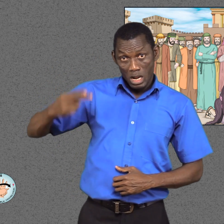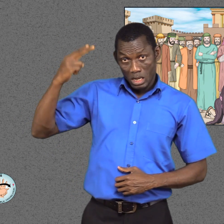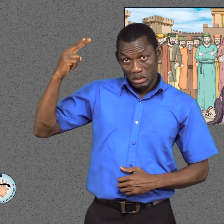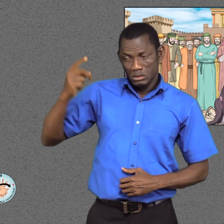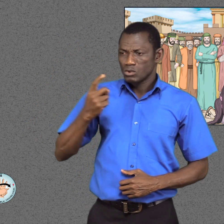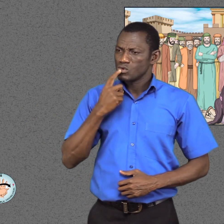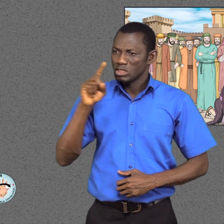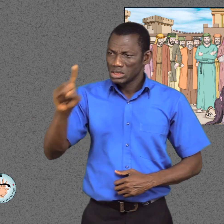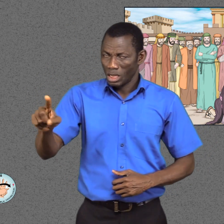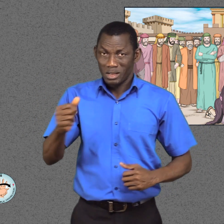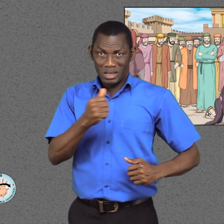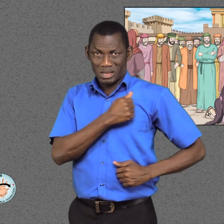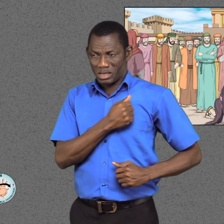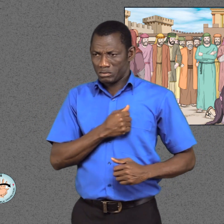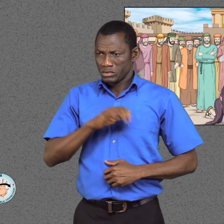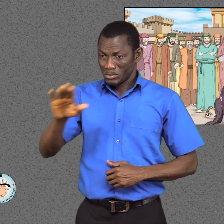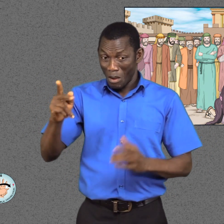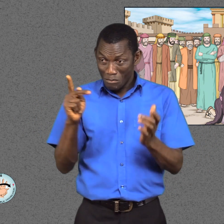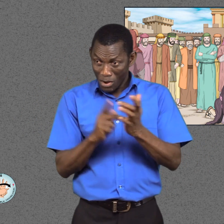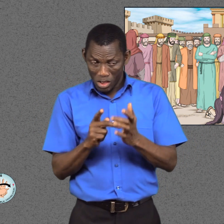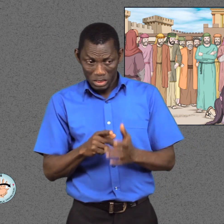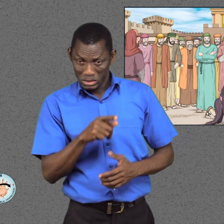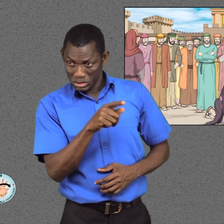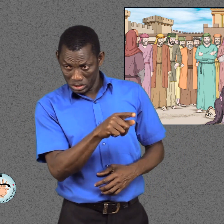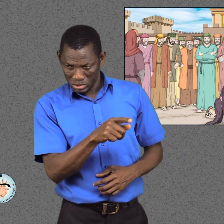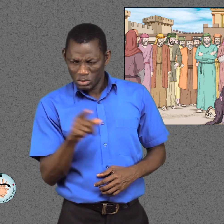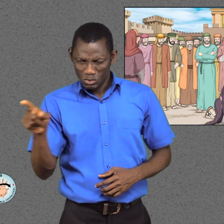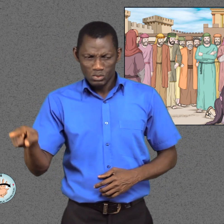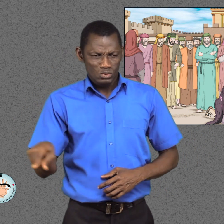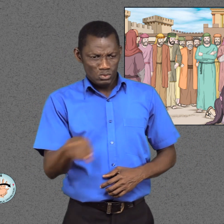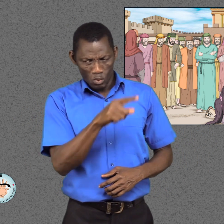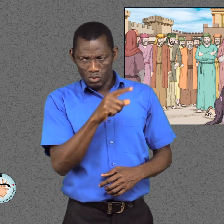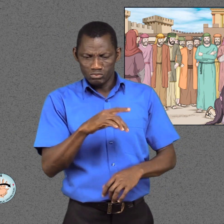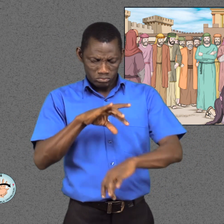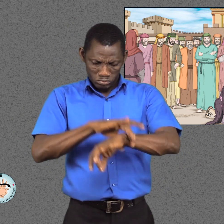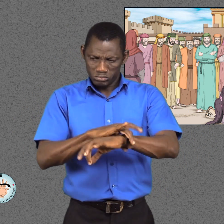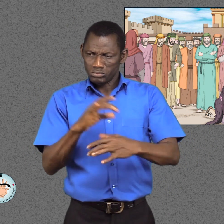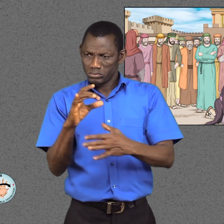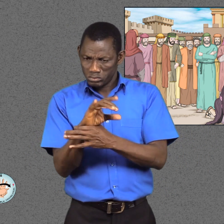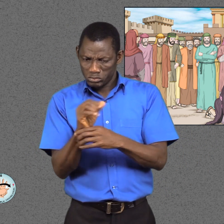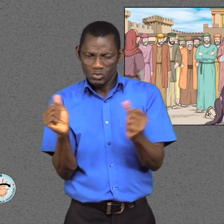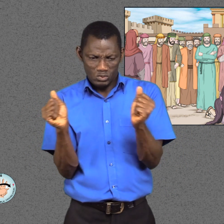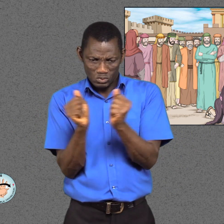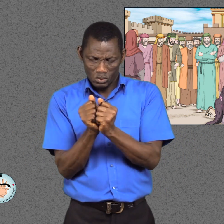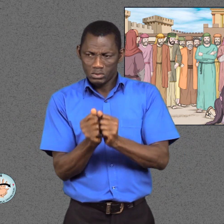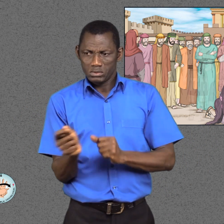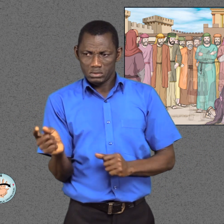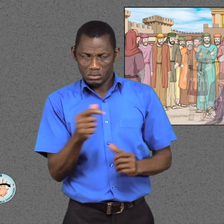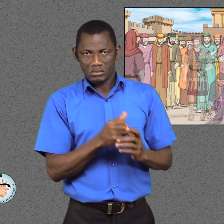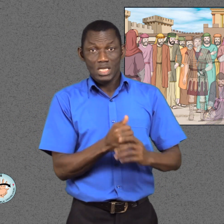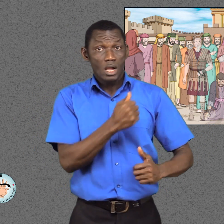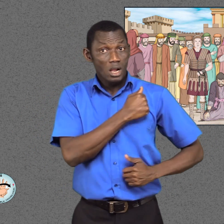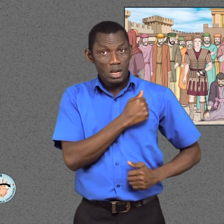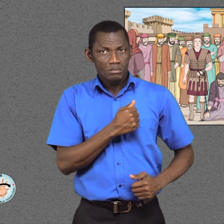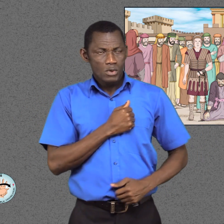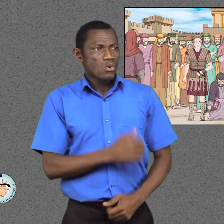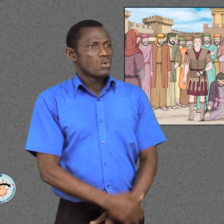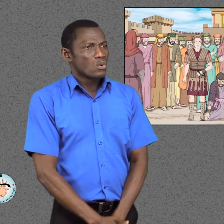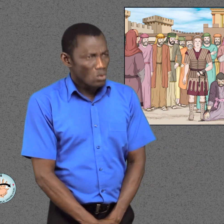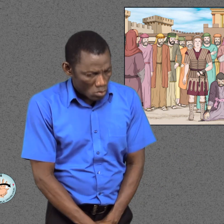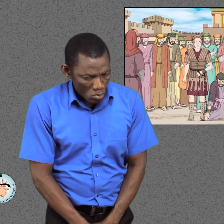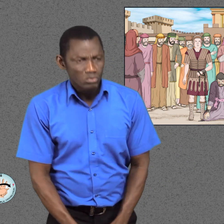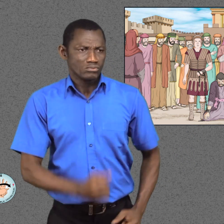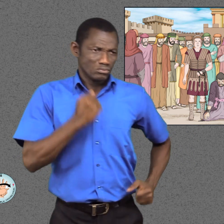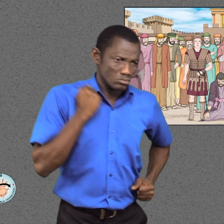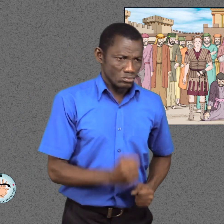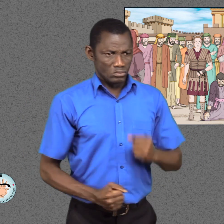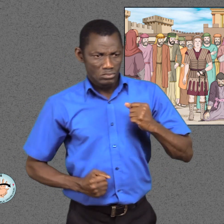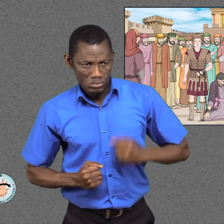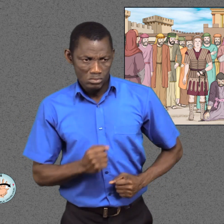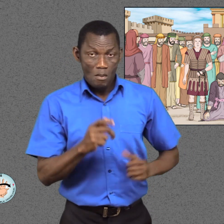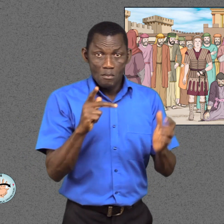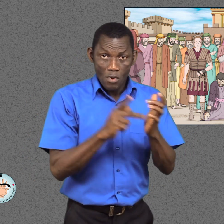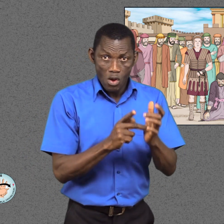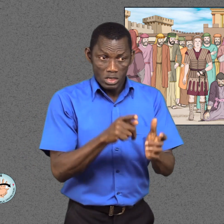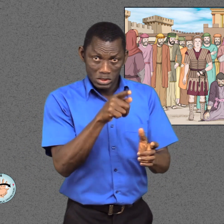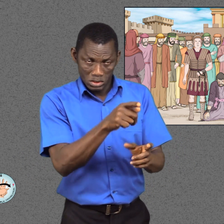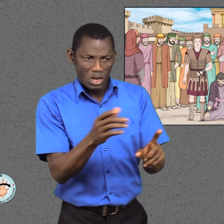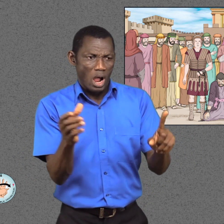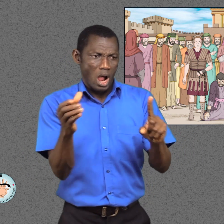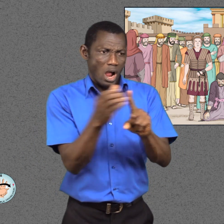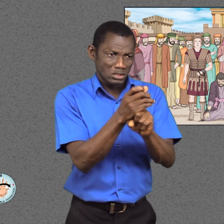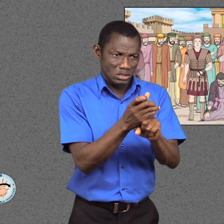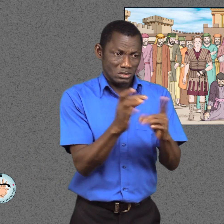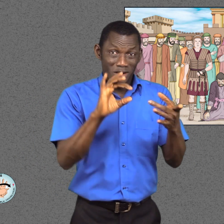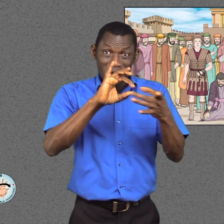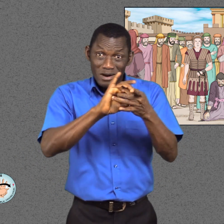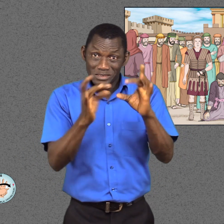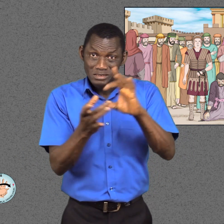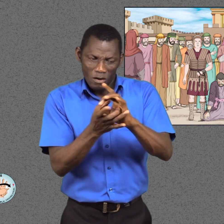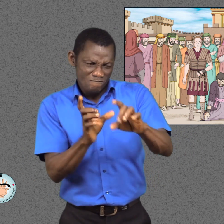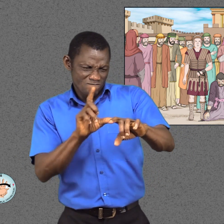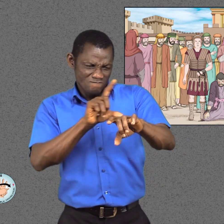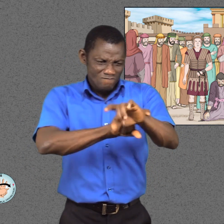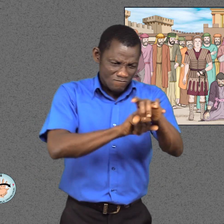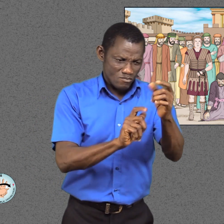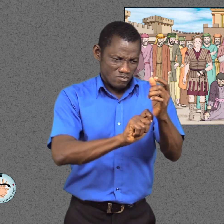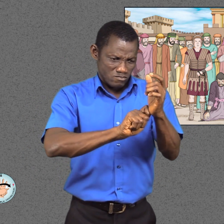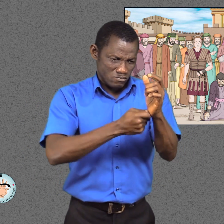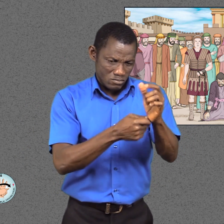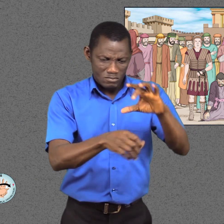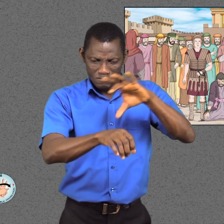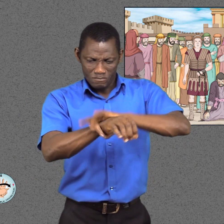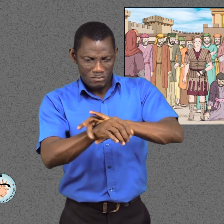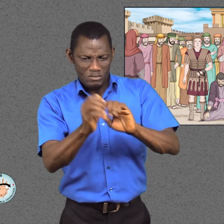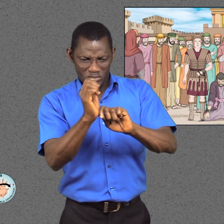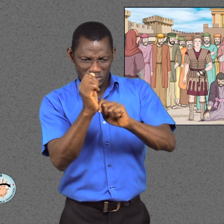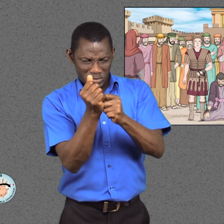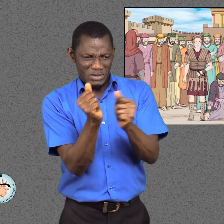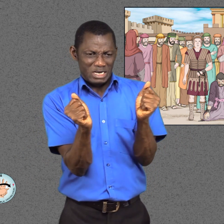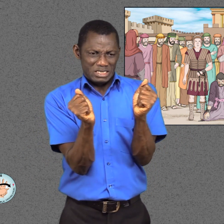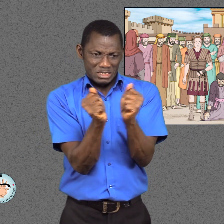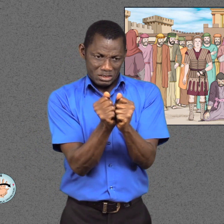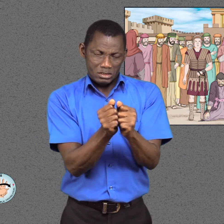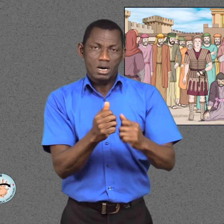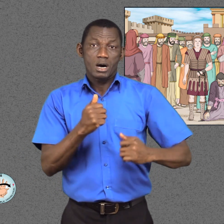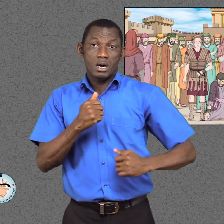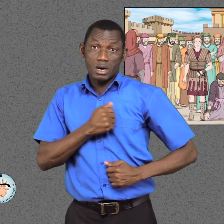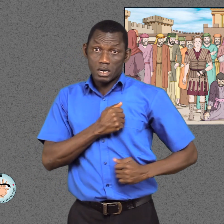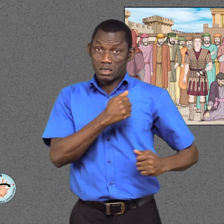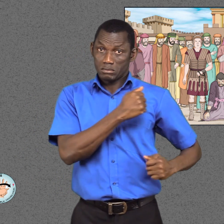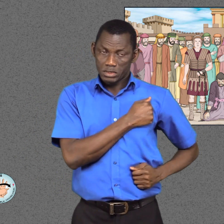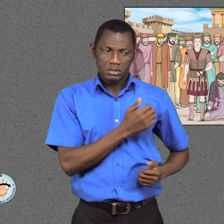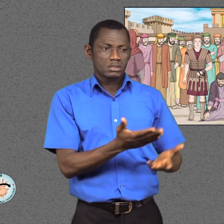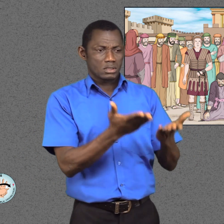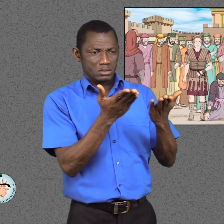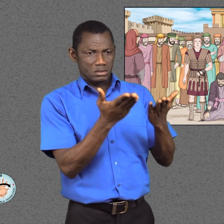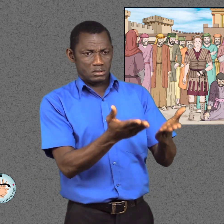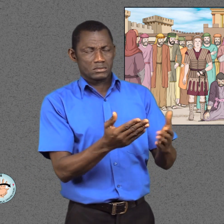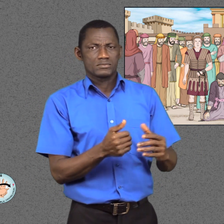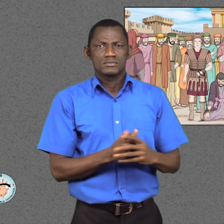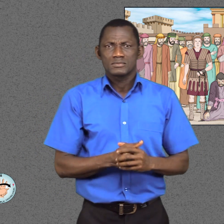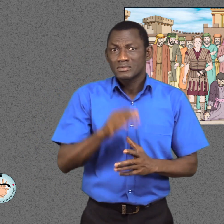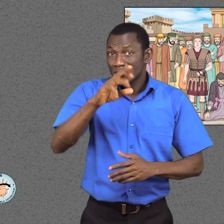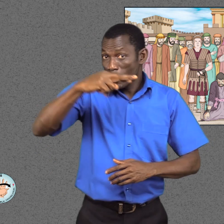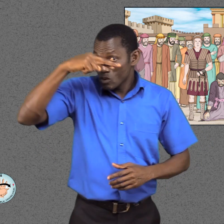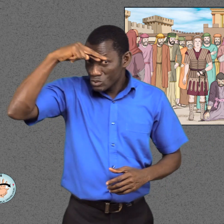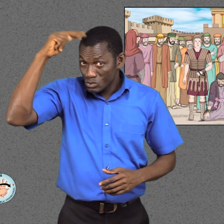Then he asked who he was and what he had done.